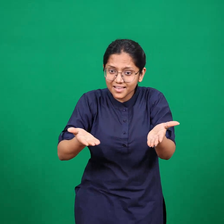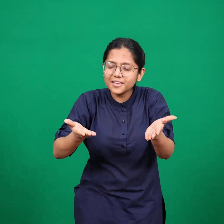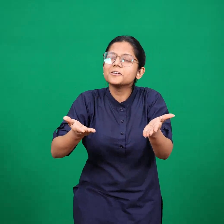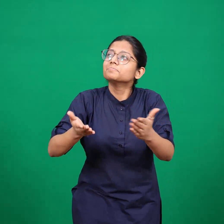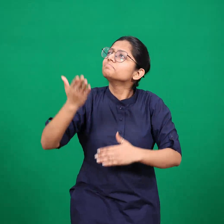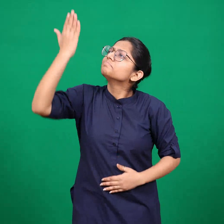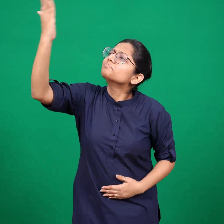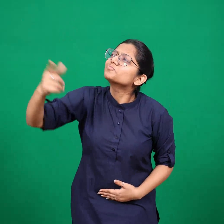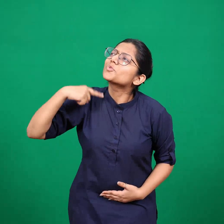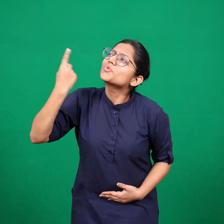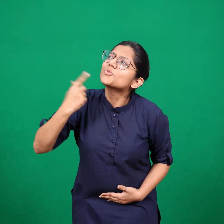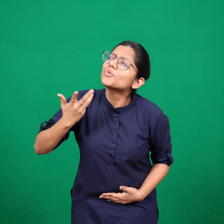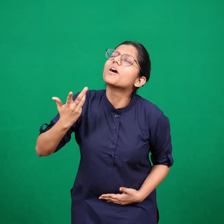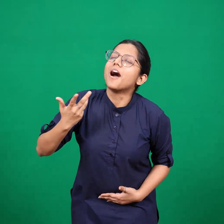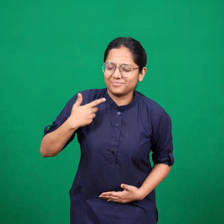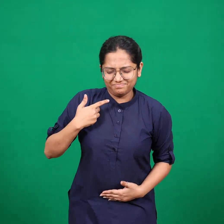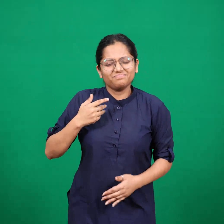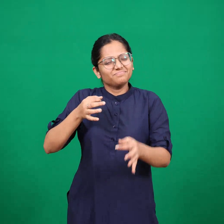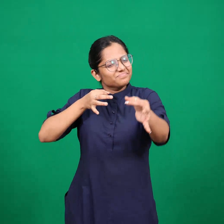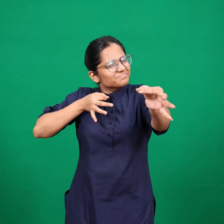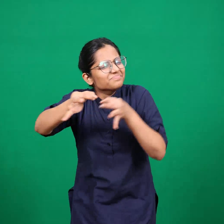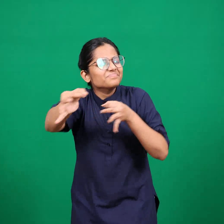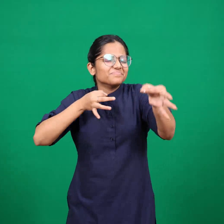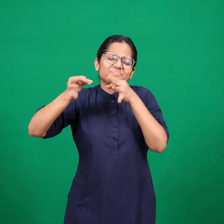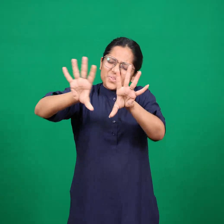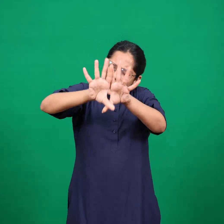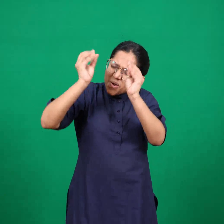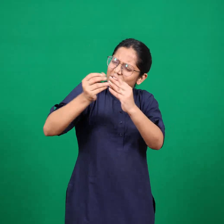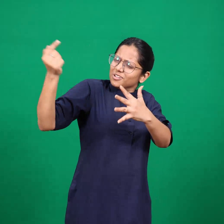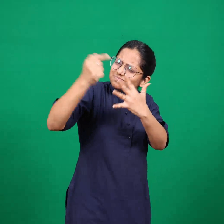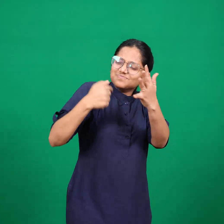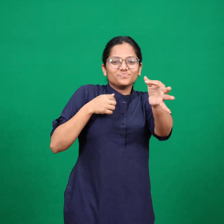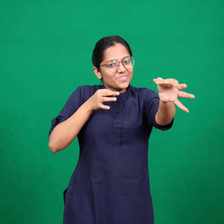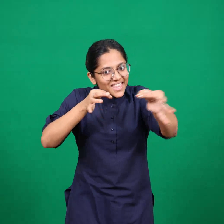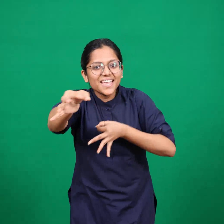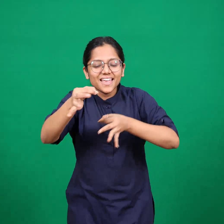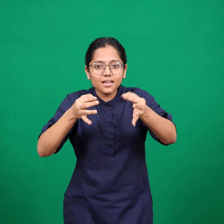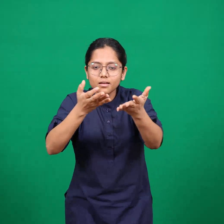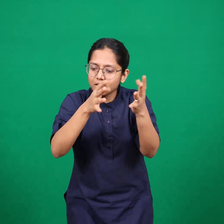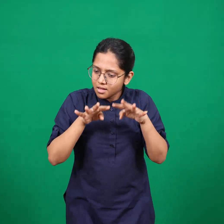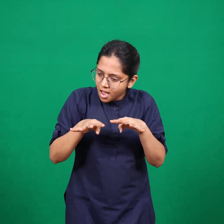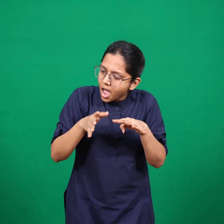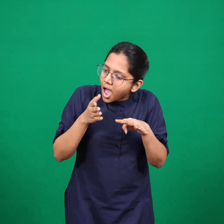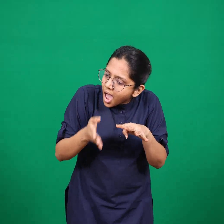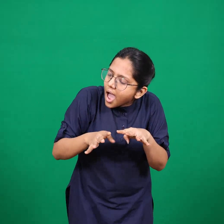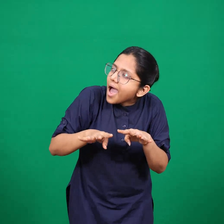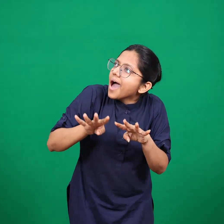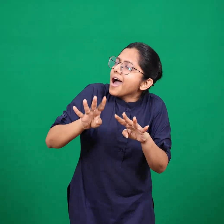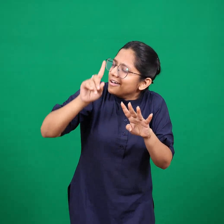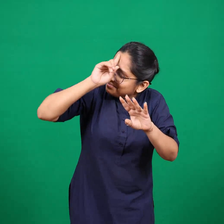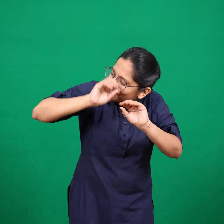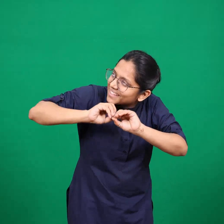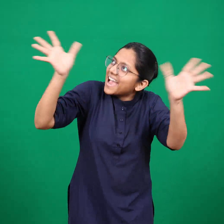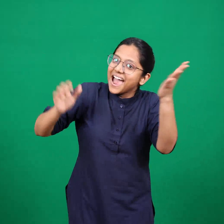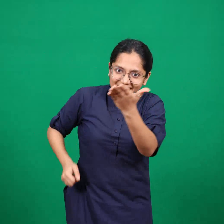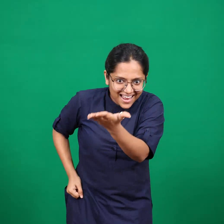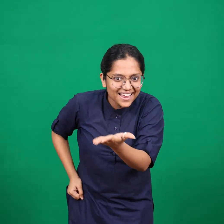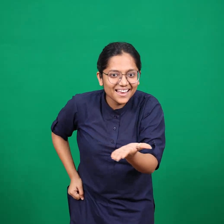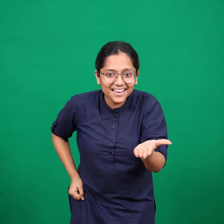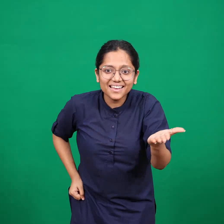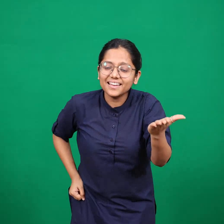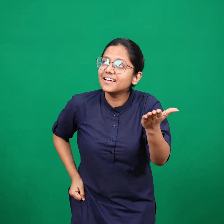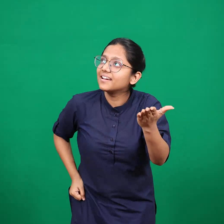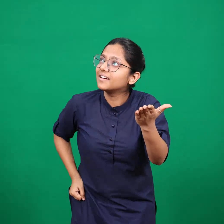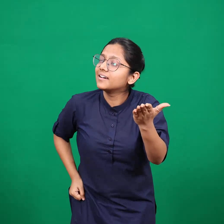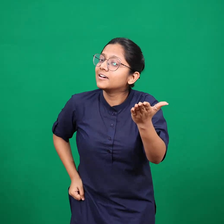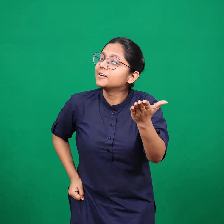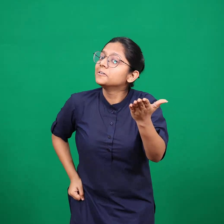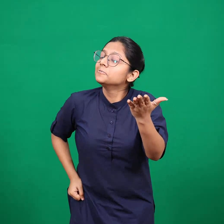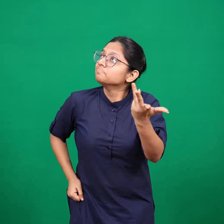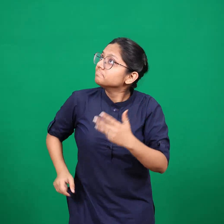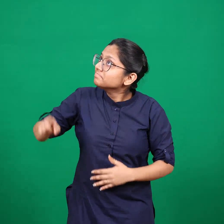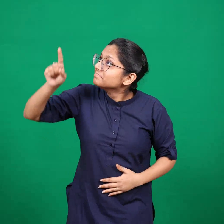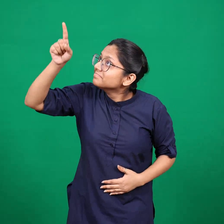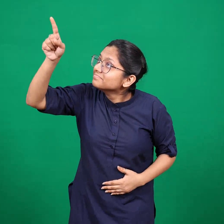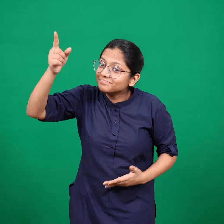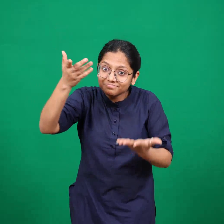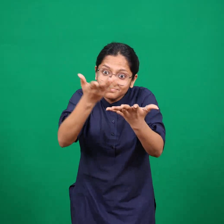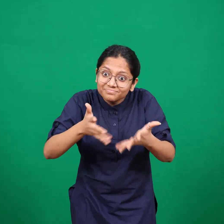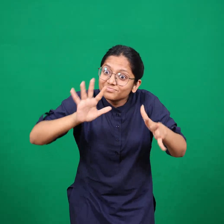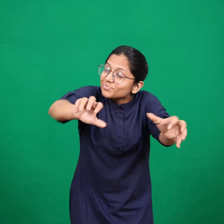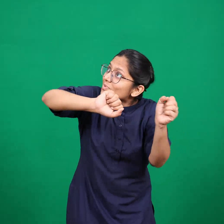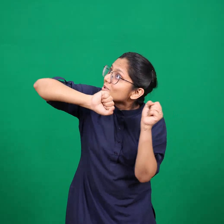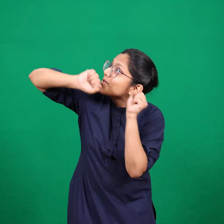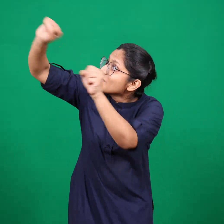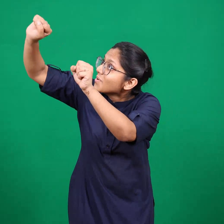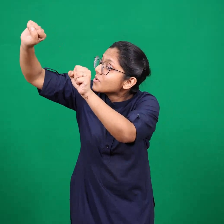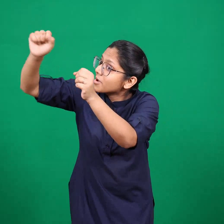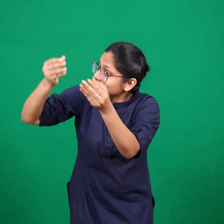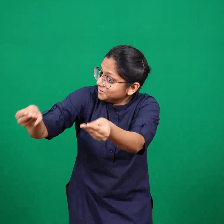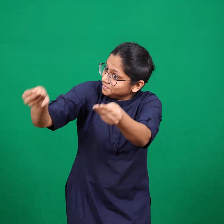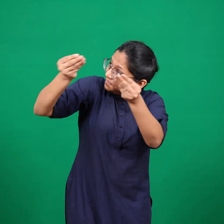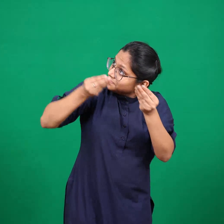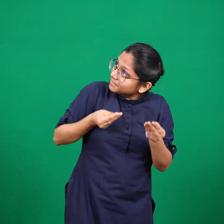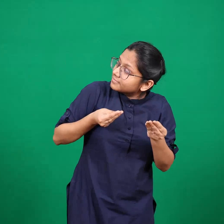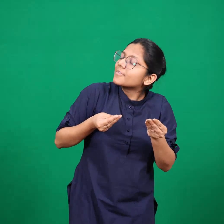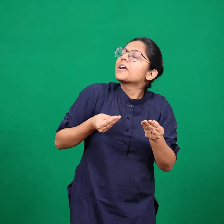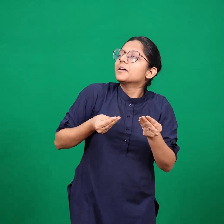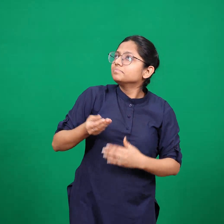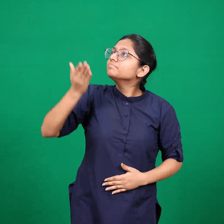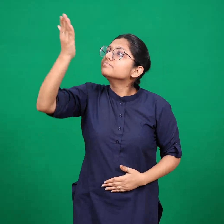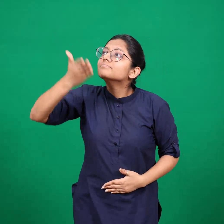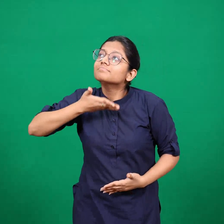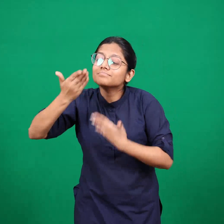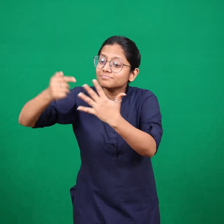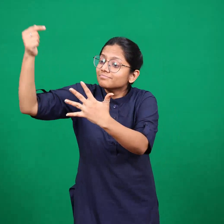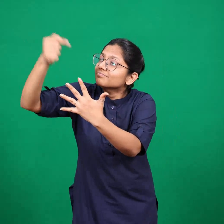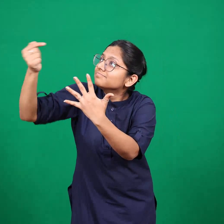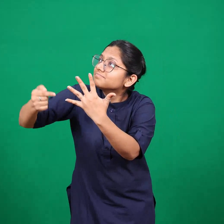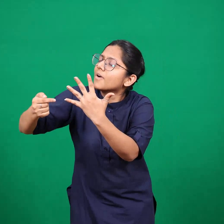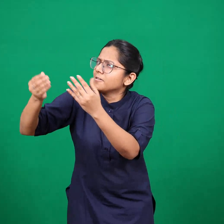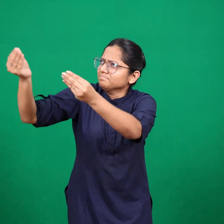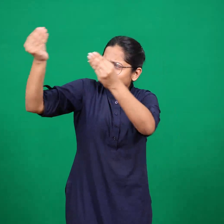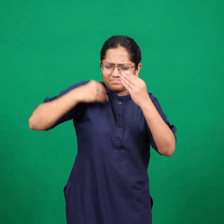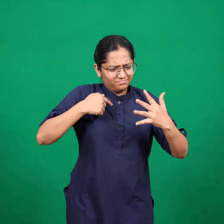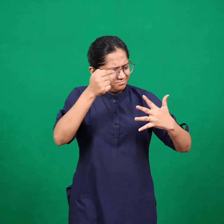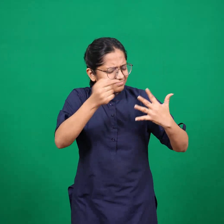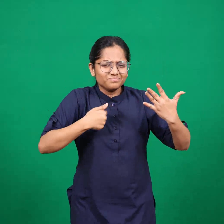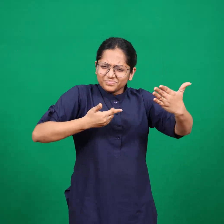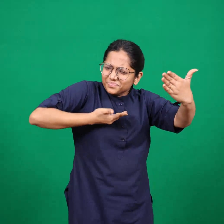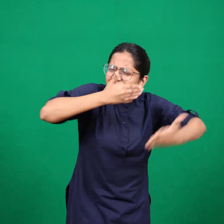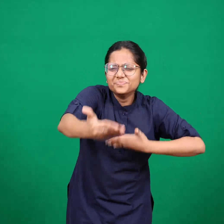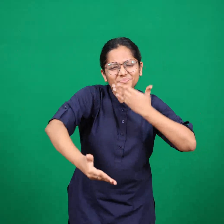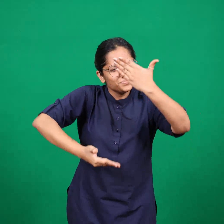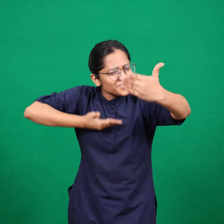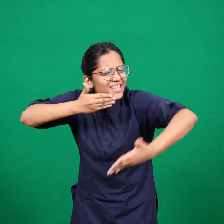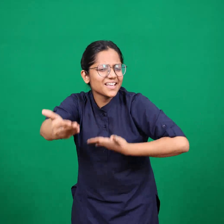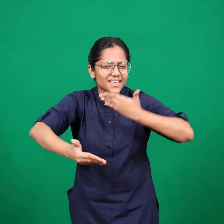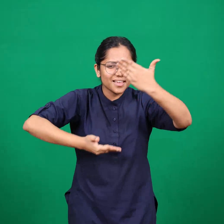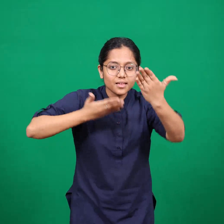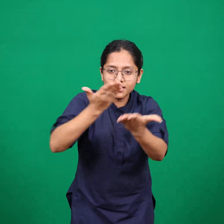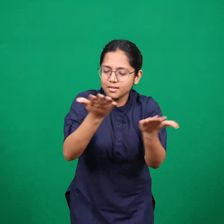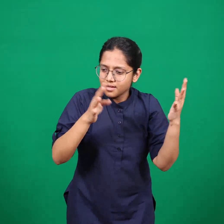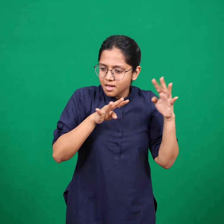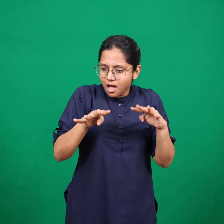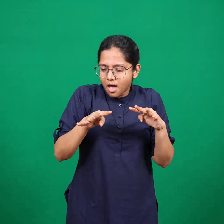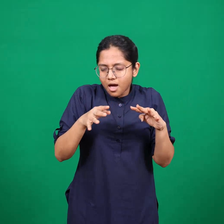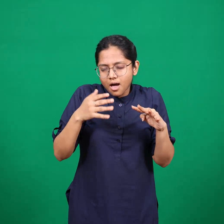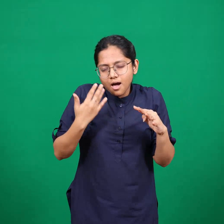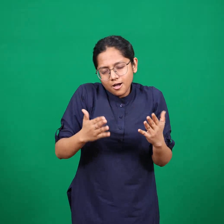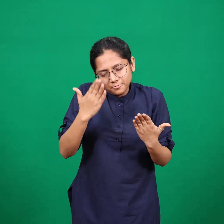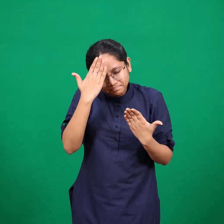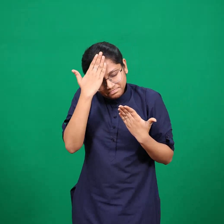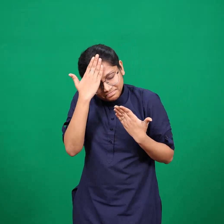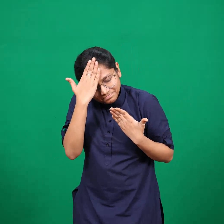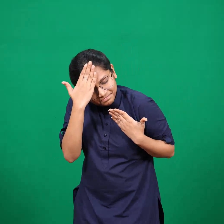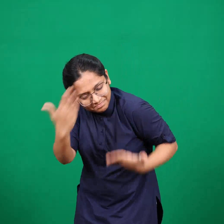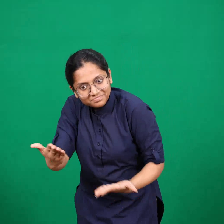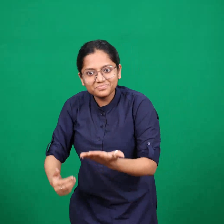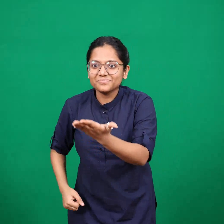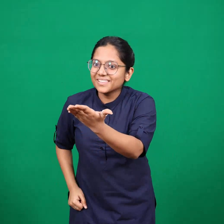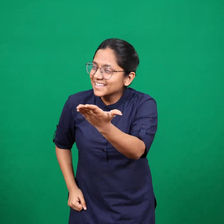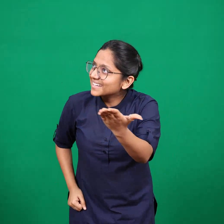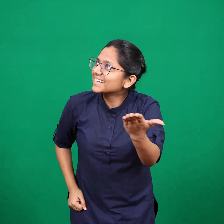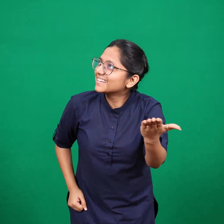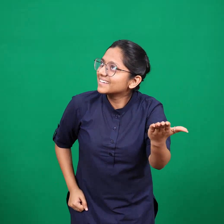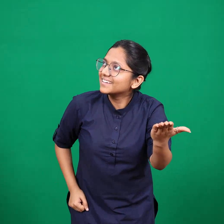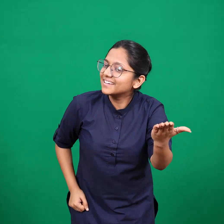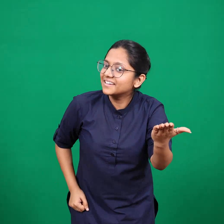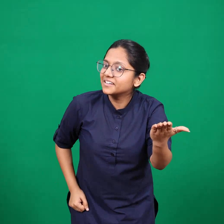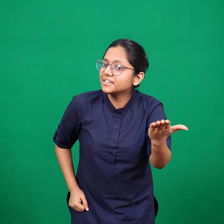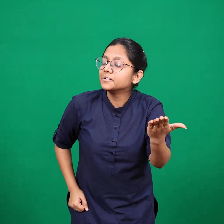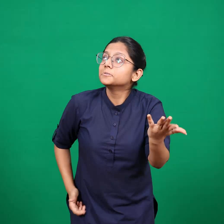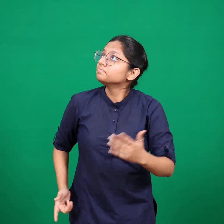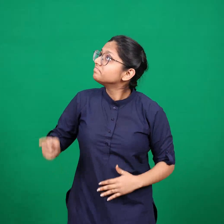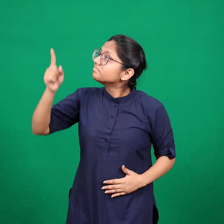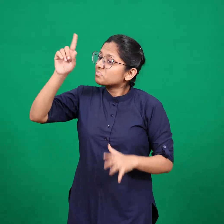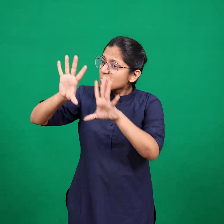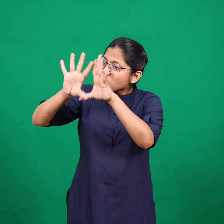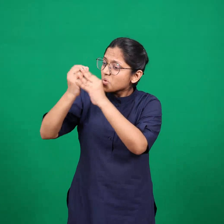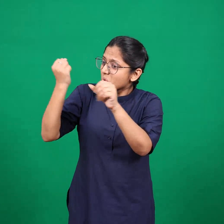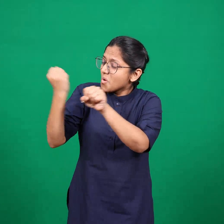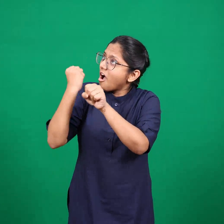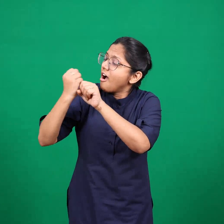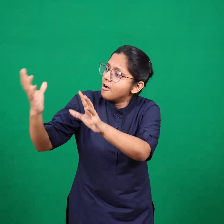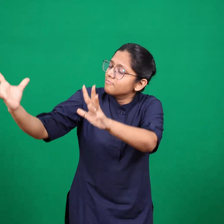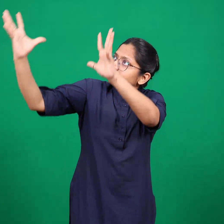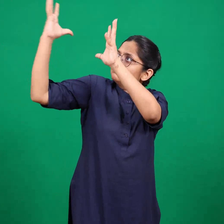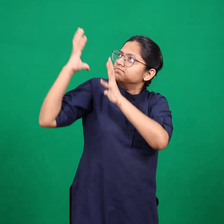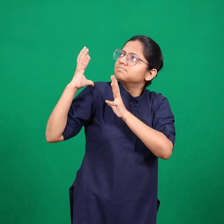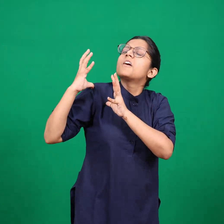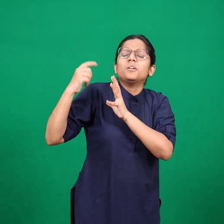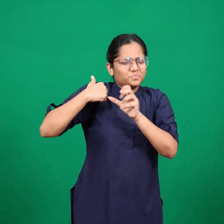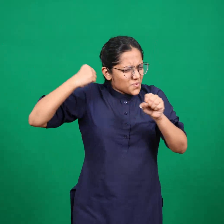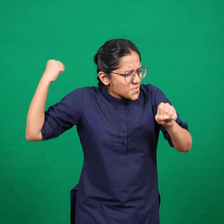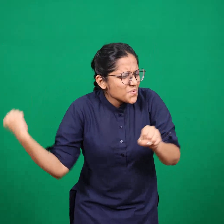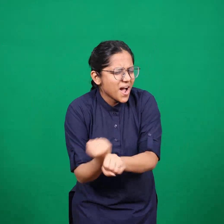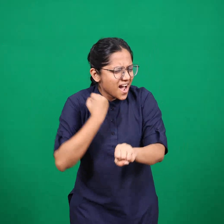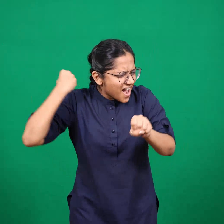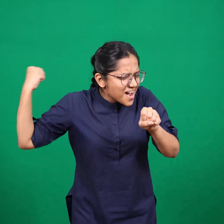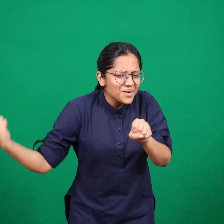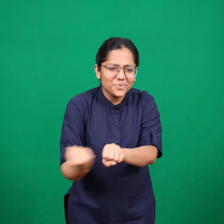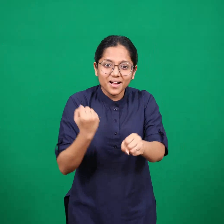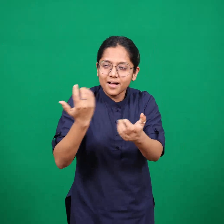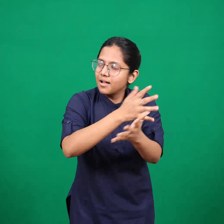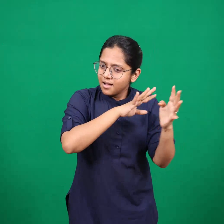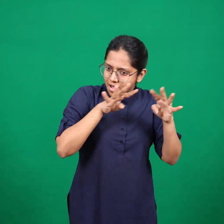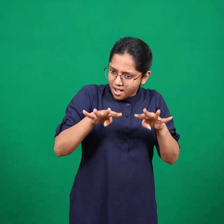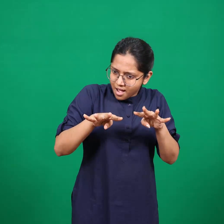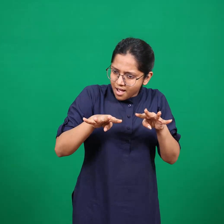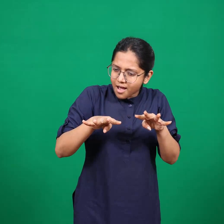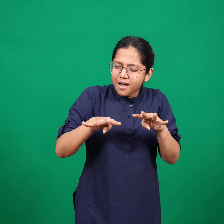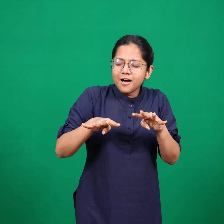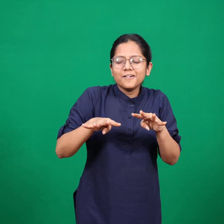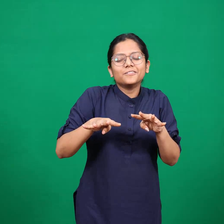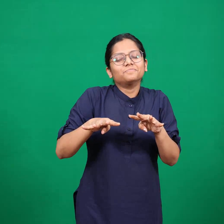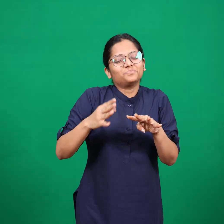You gave them to Me, and they have kept Your word. Now they know that everything You have given Me comes from You.